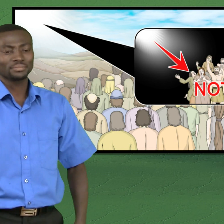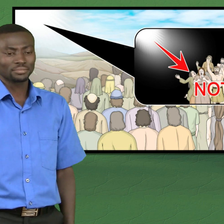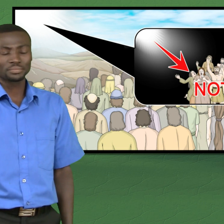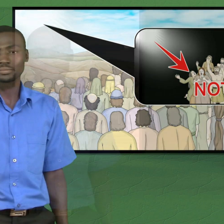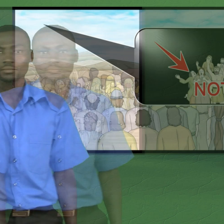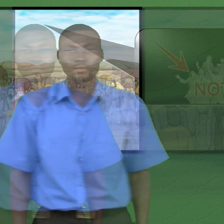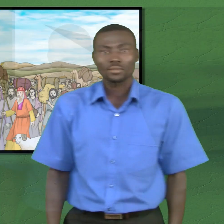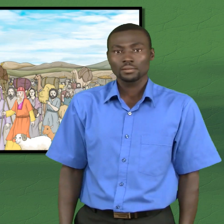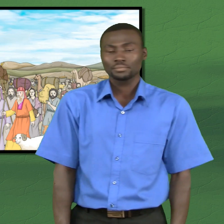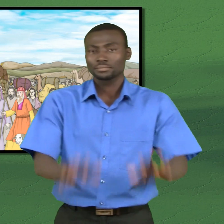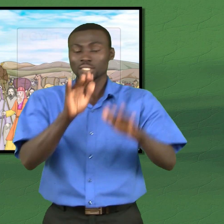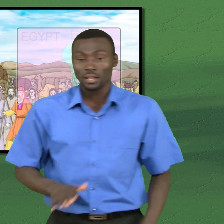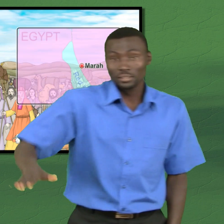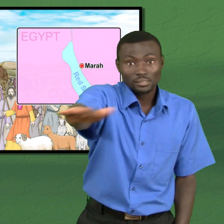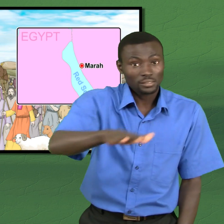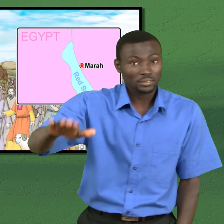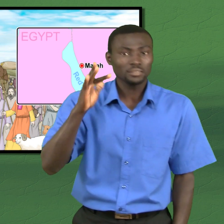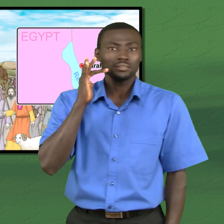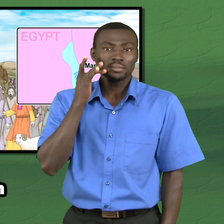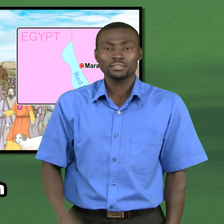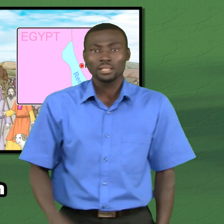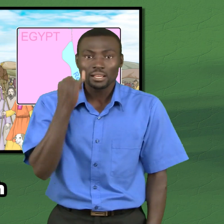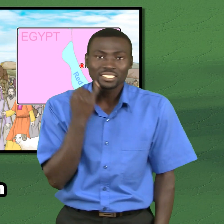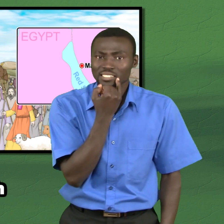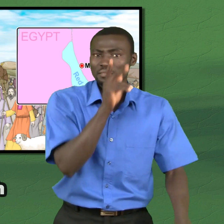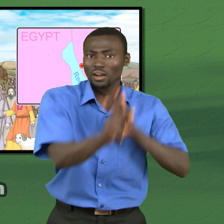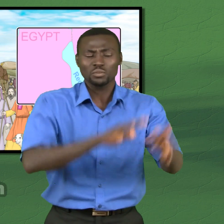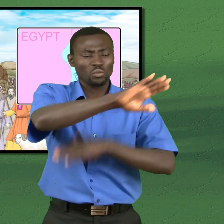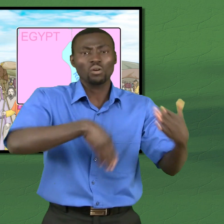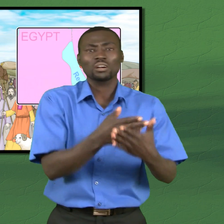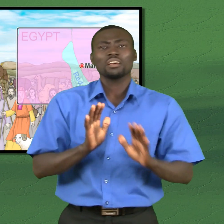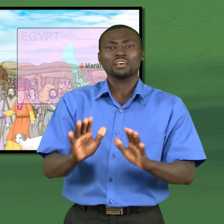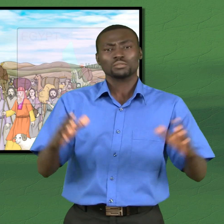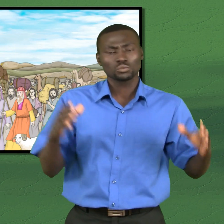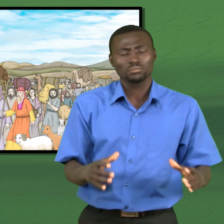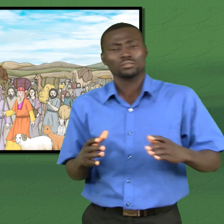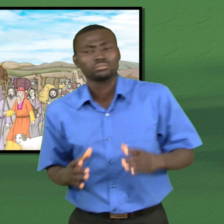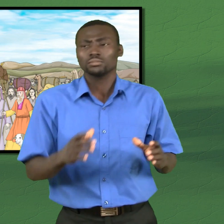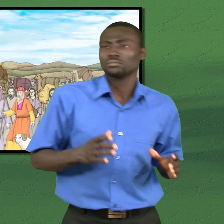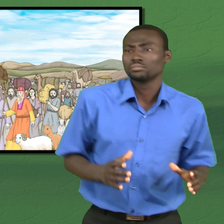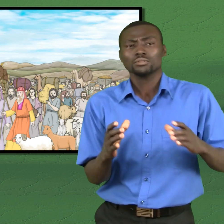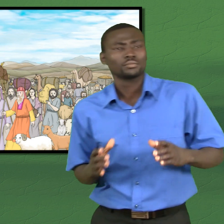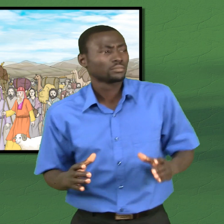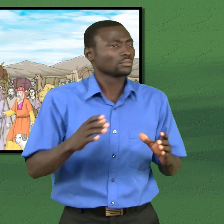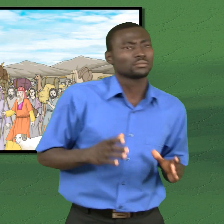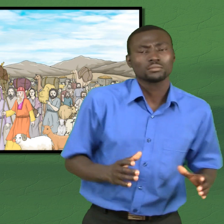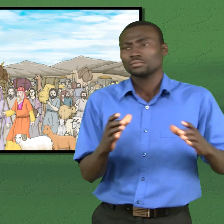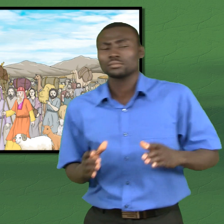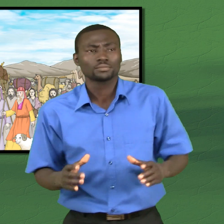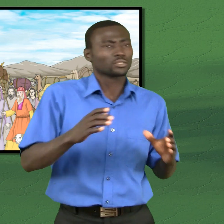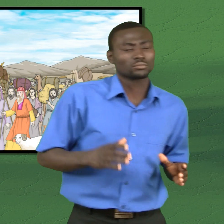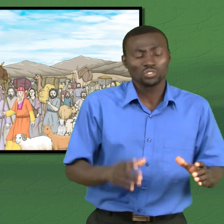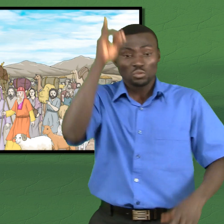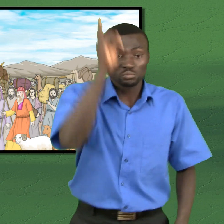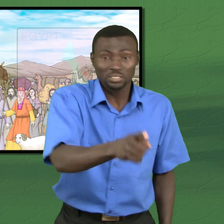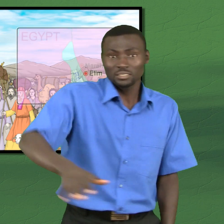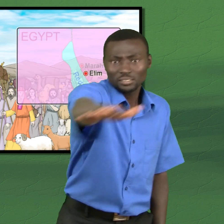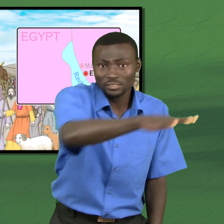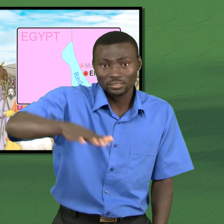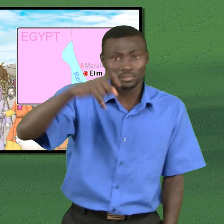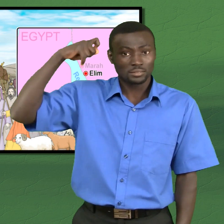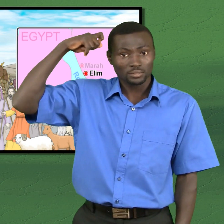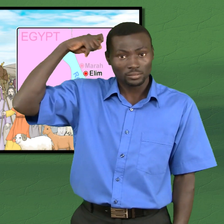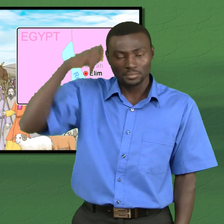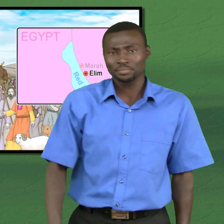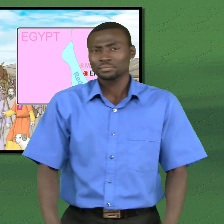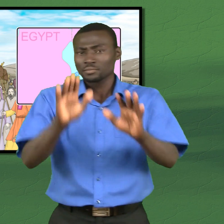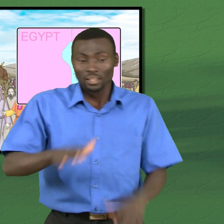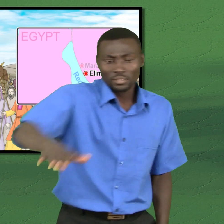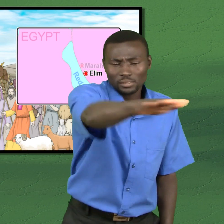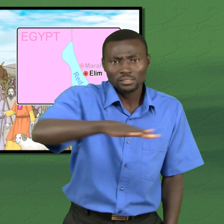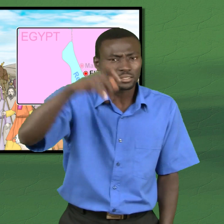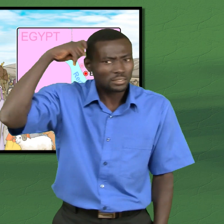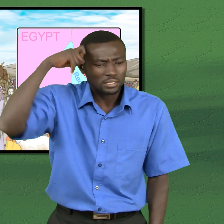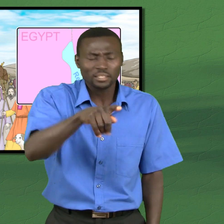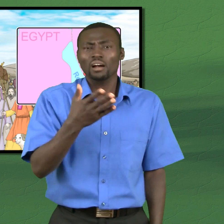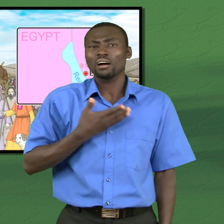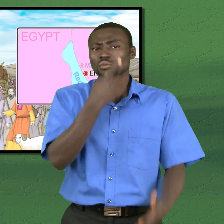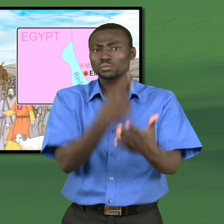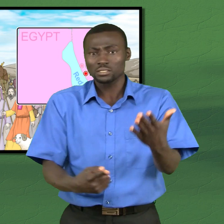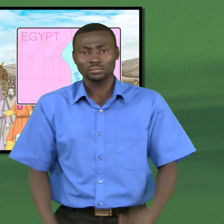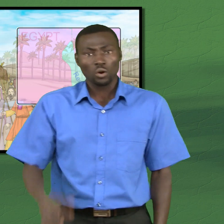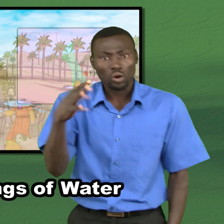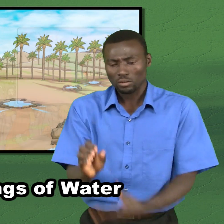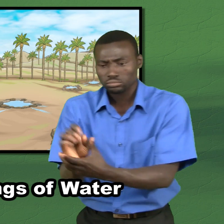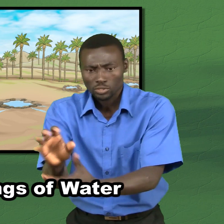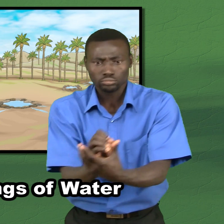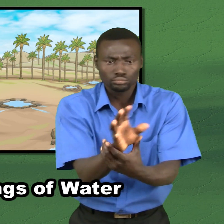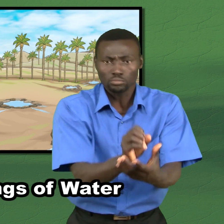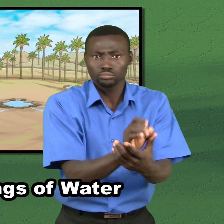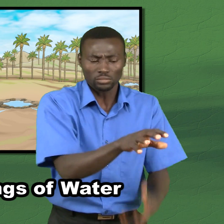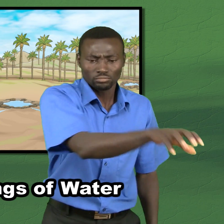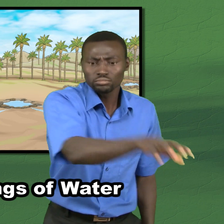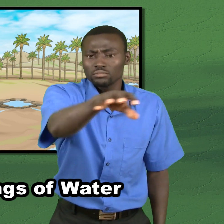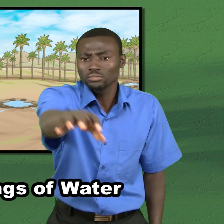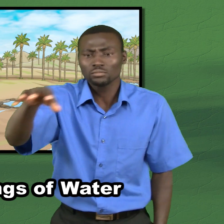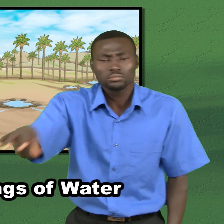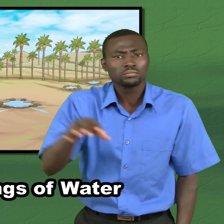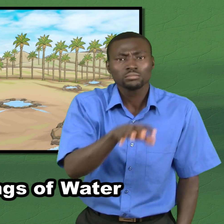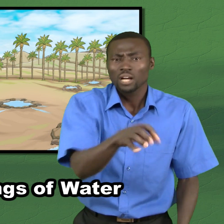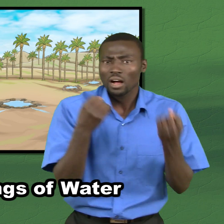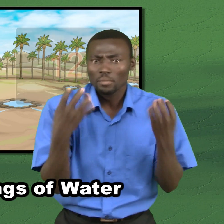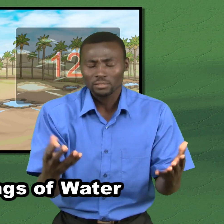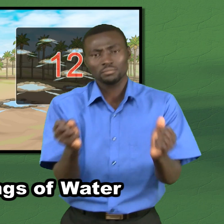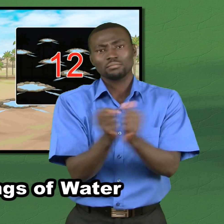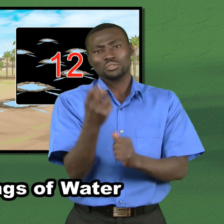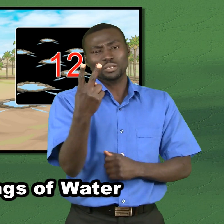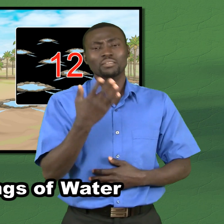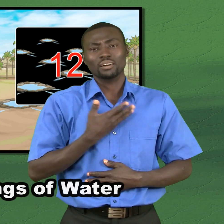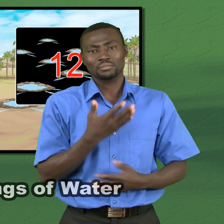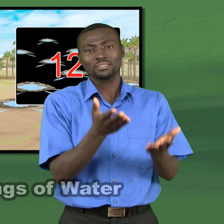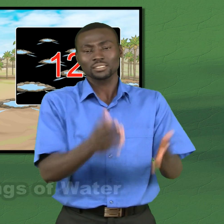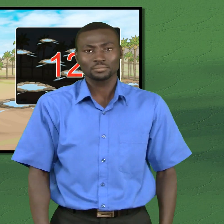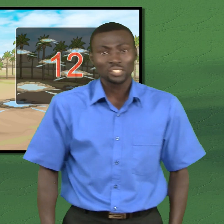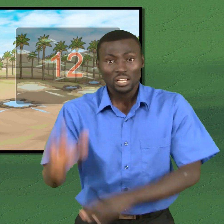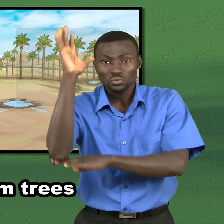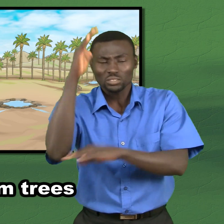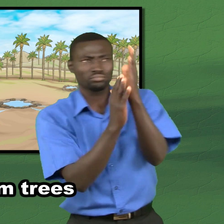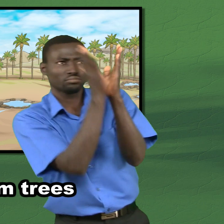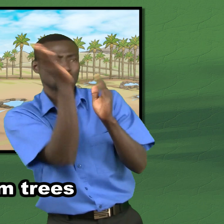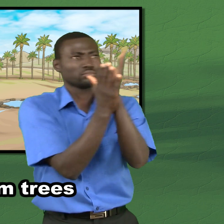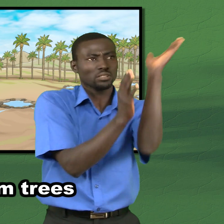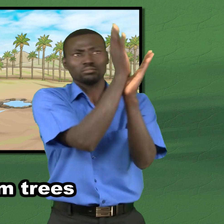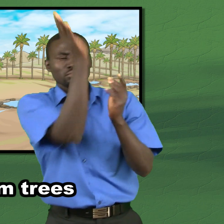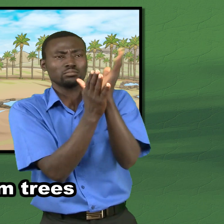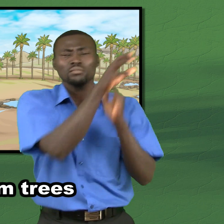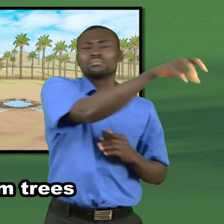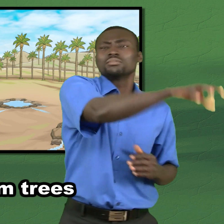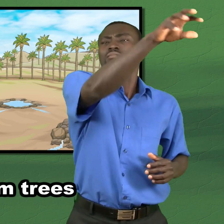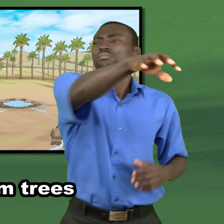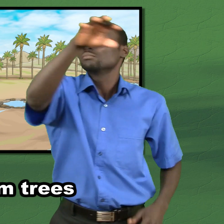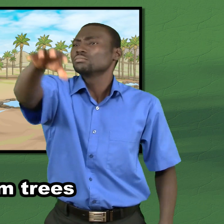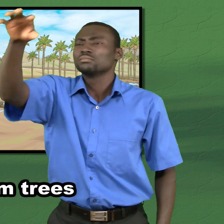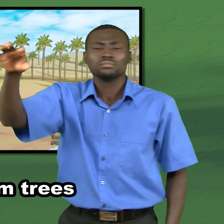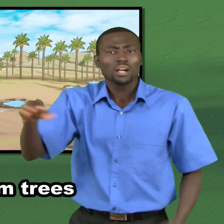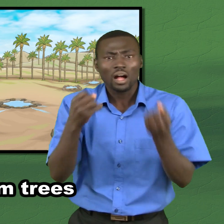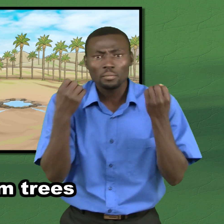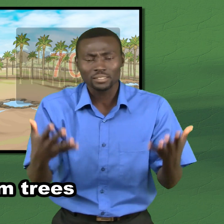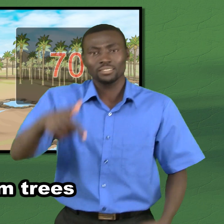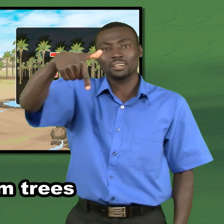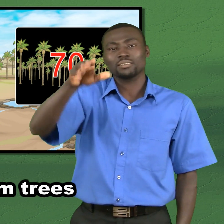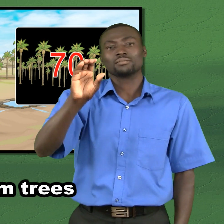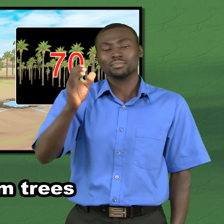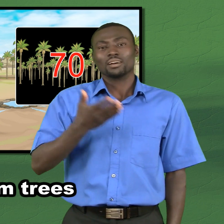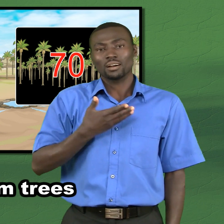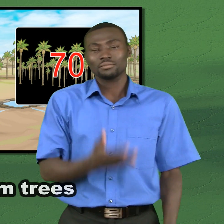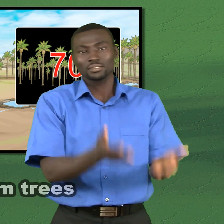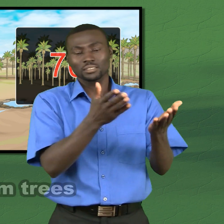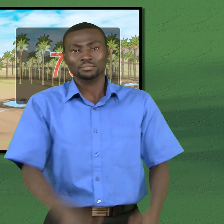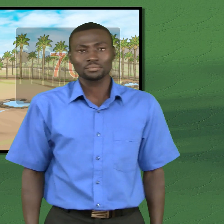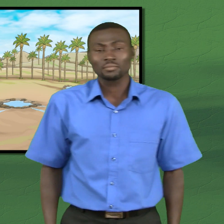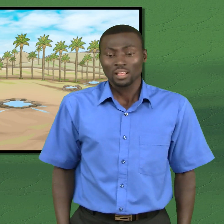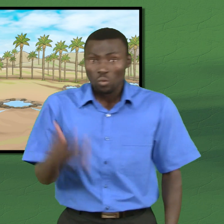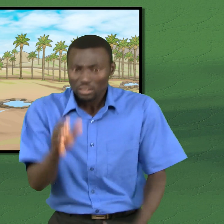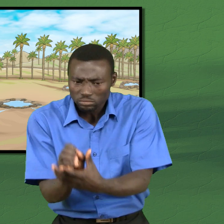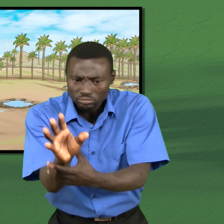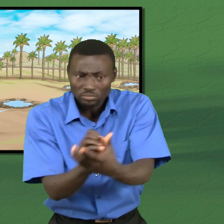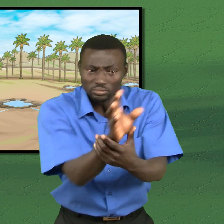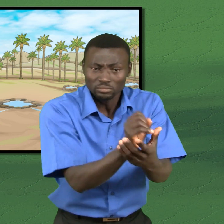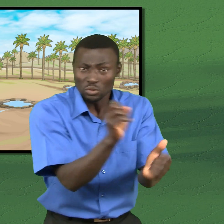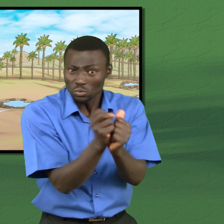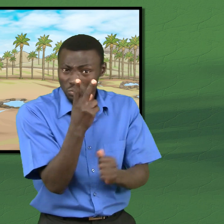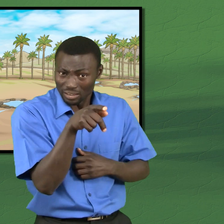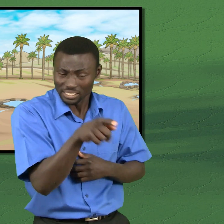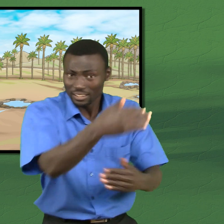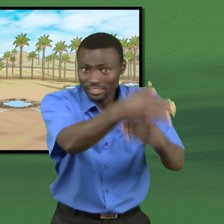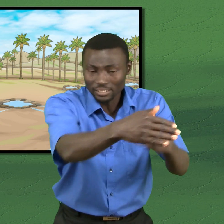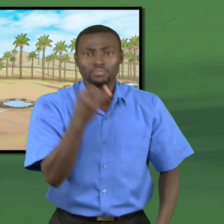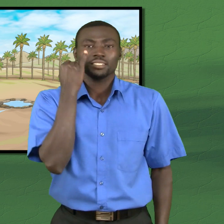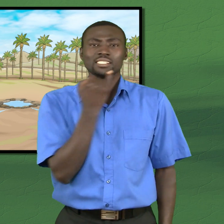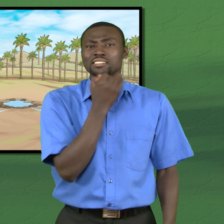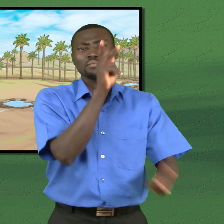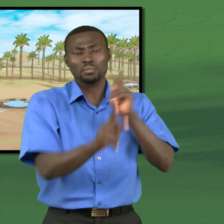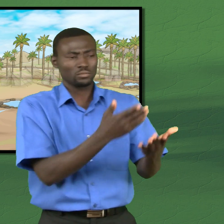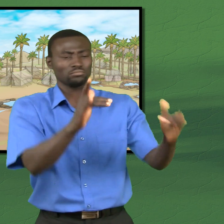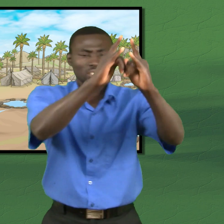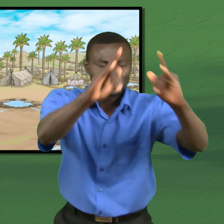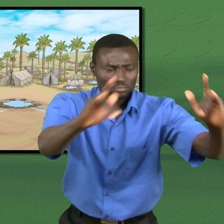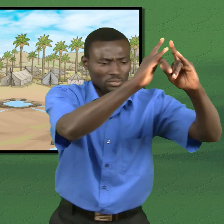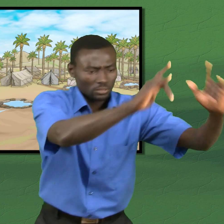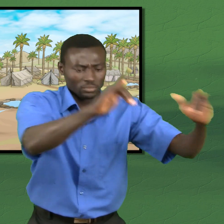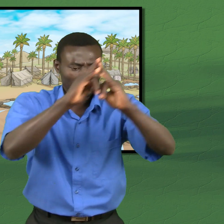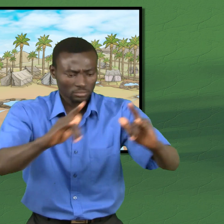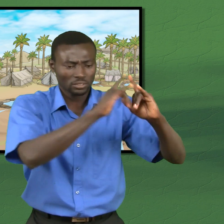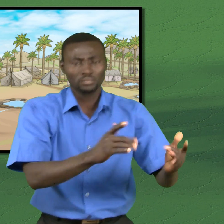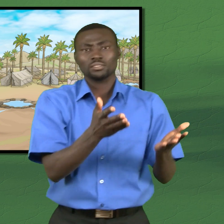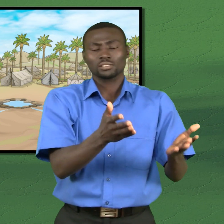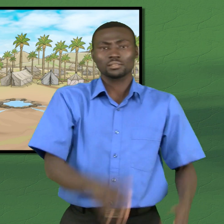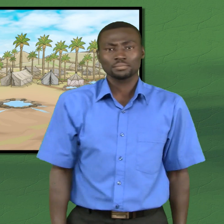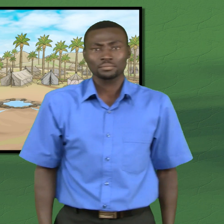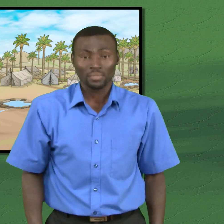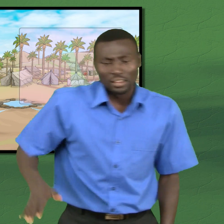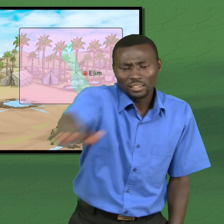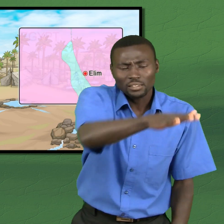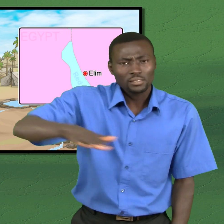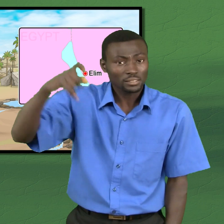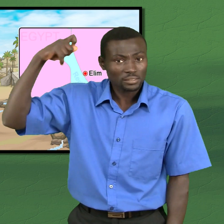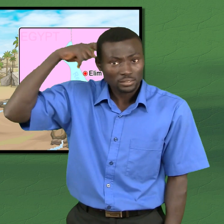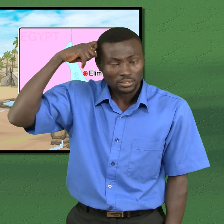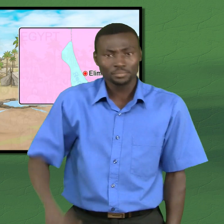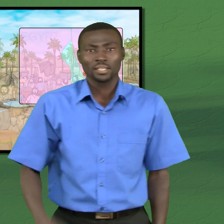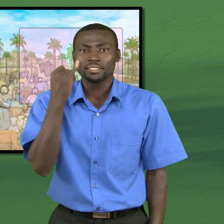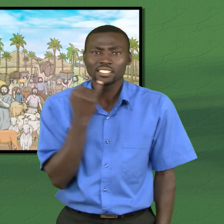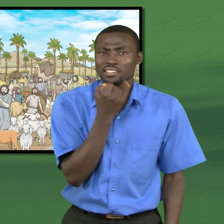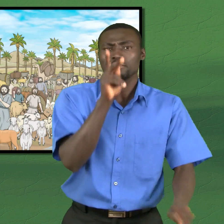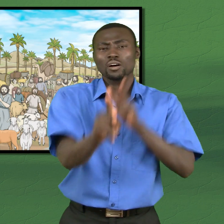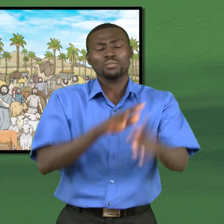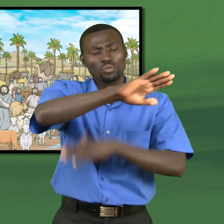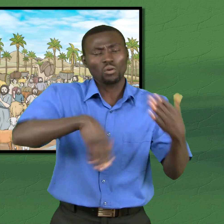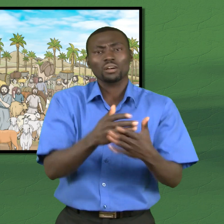Then they came to Elim, where there were twelve springs of water and seventy palm trees, and they camped there by the waters.